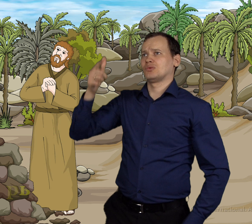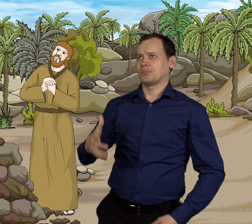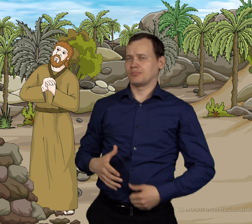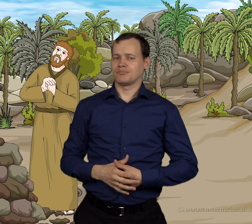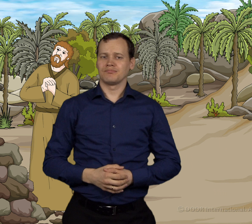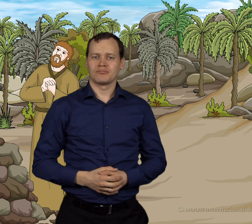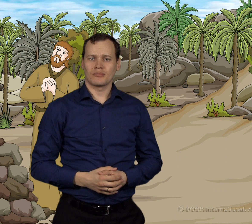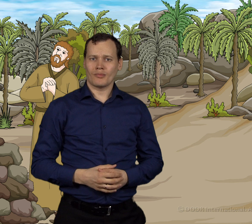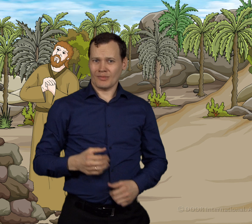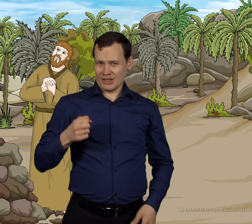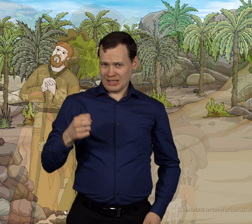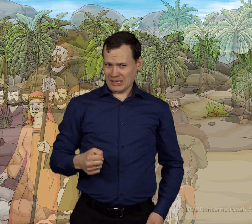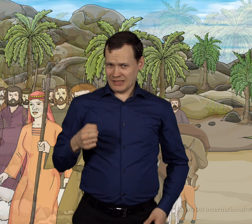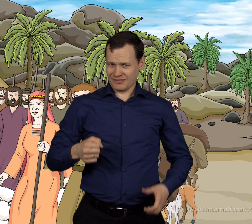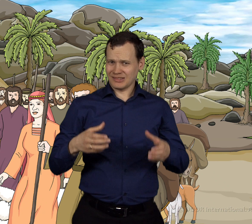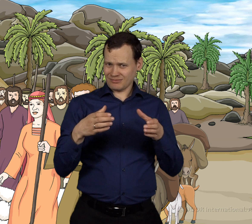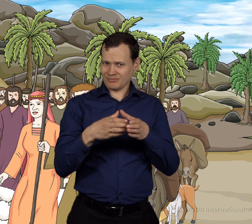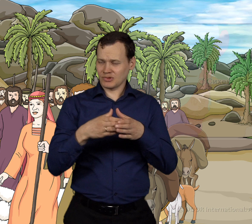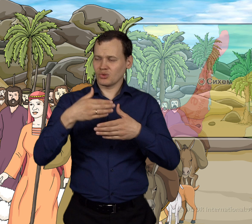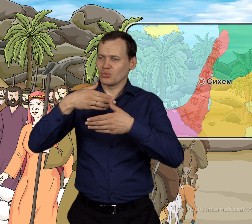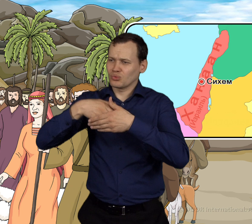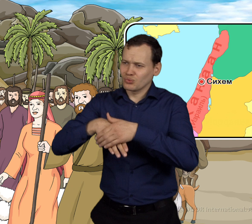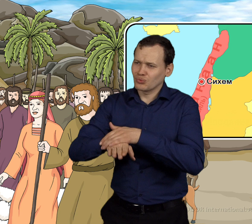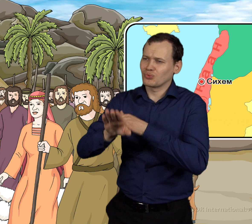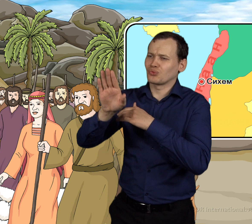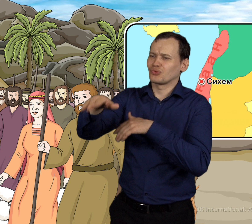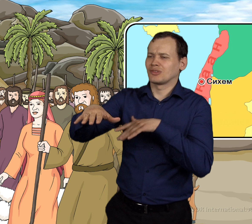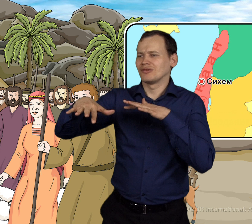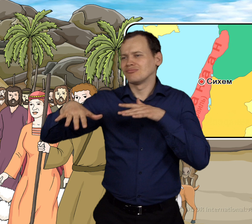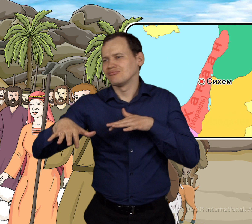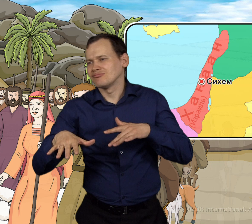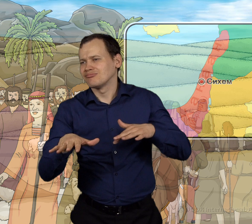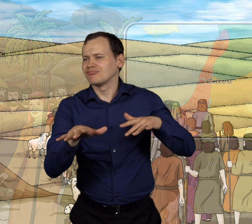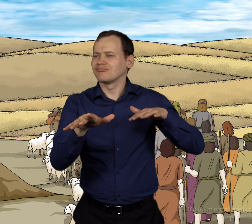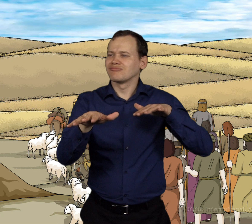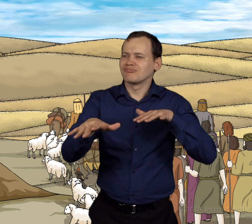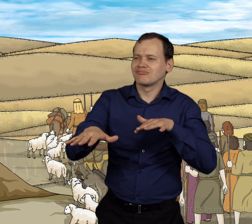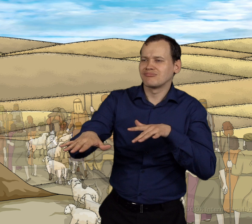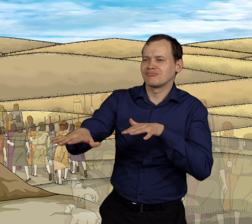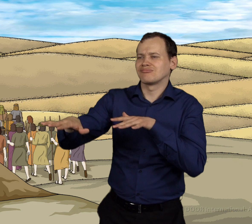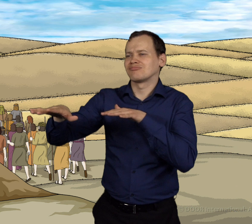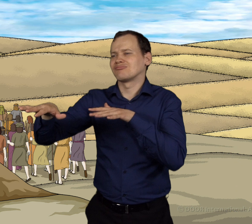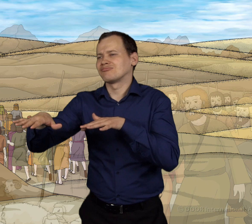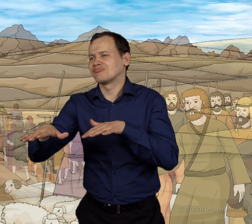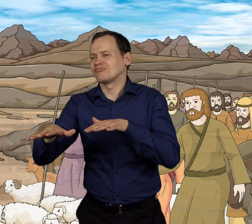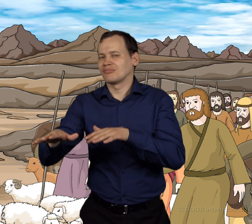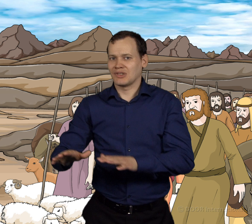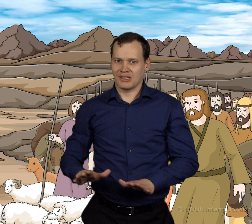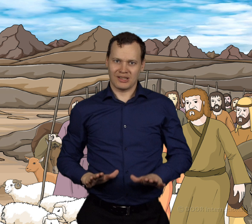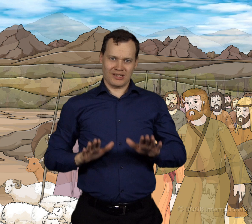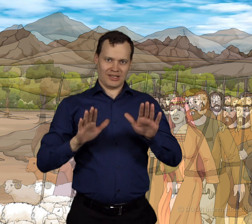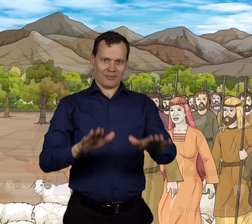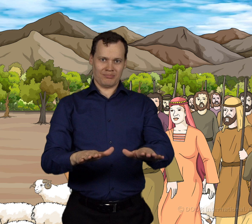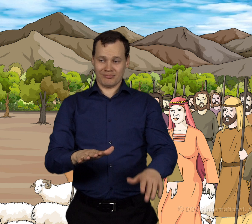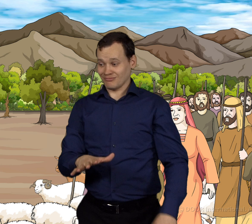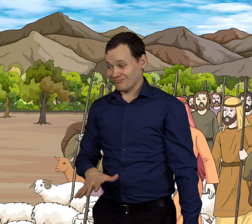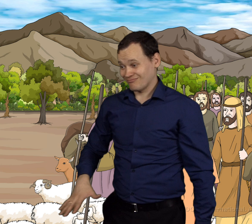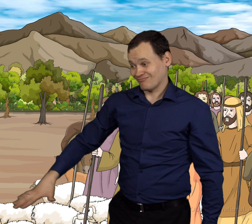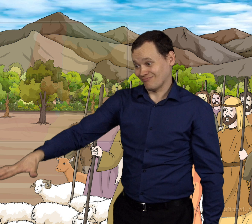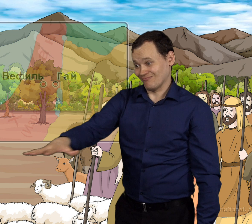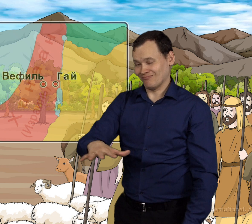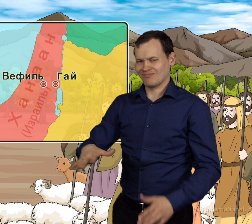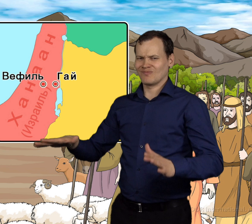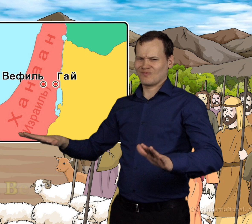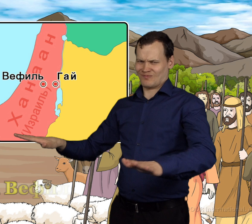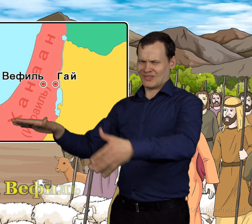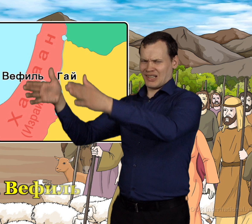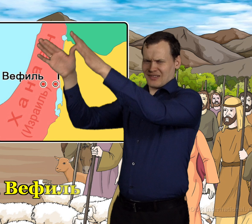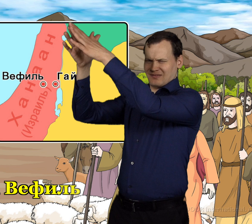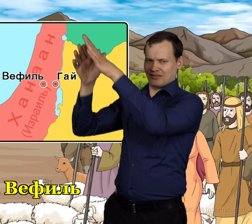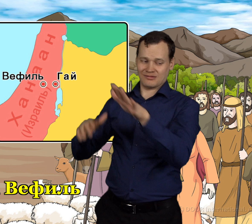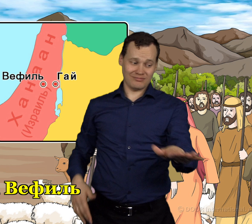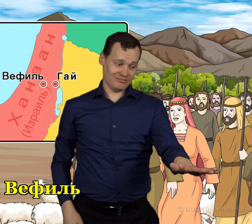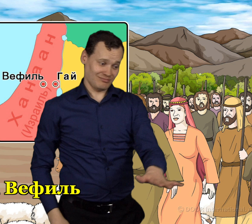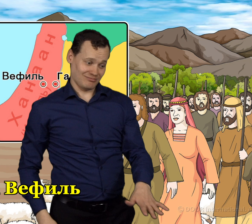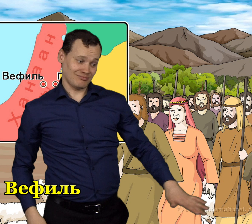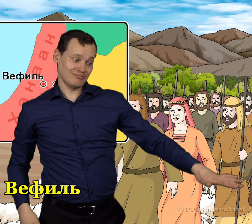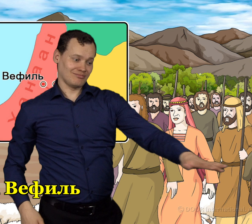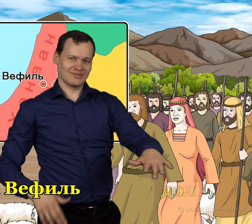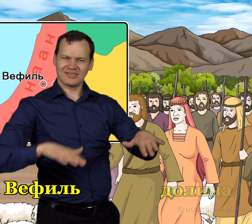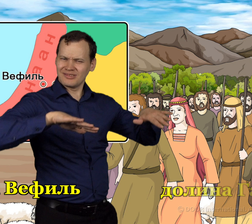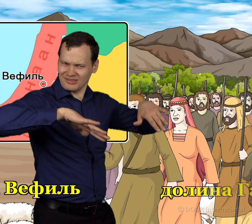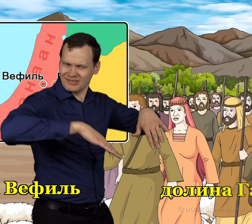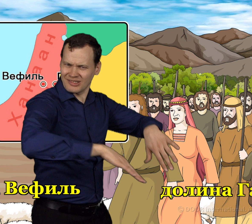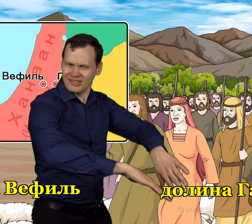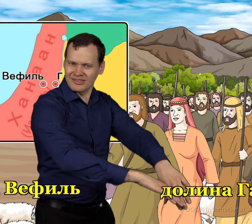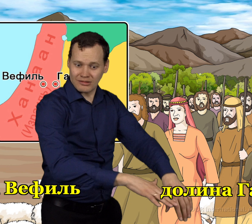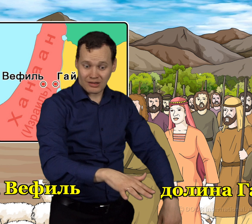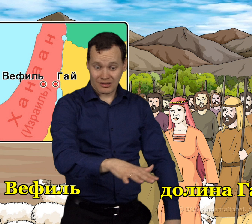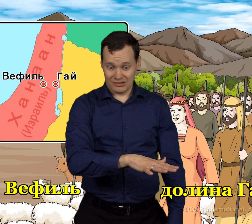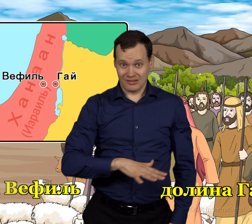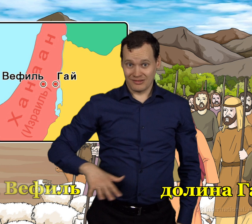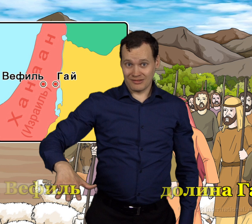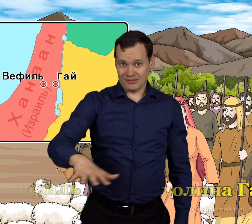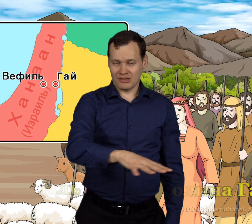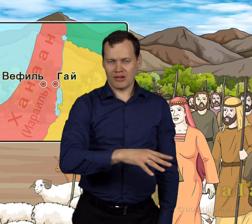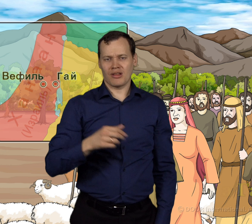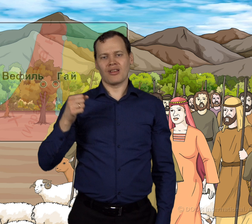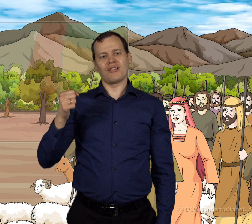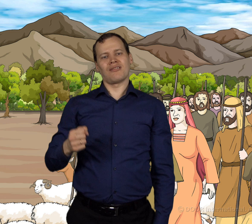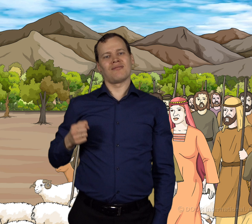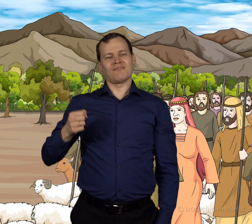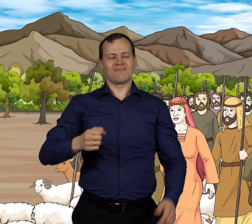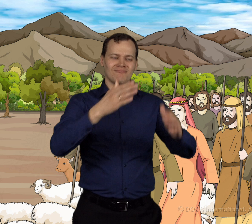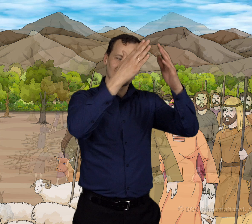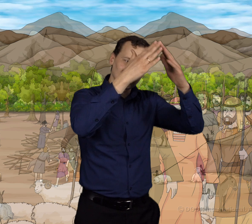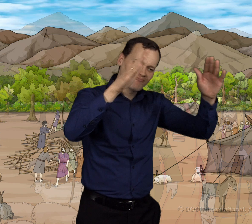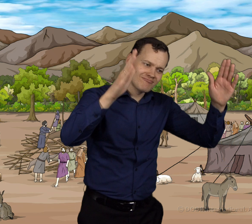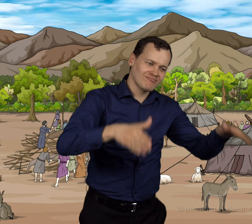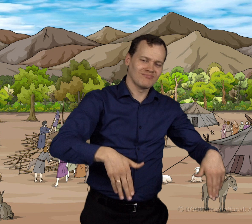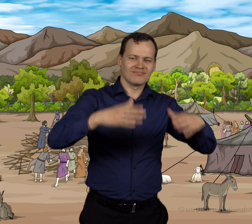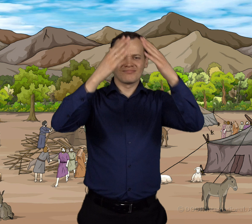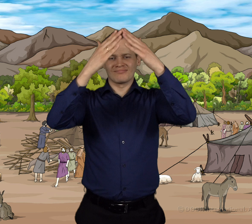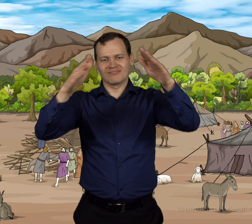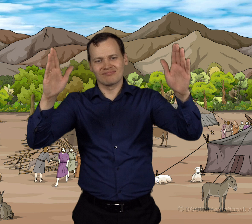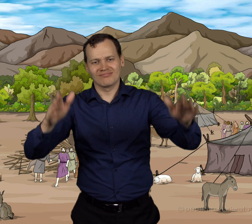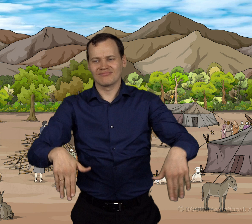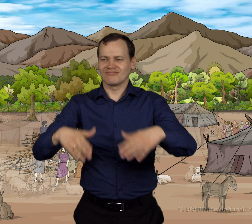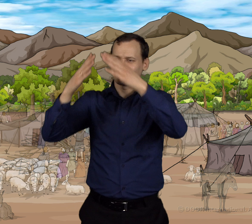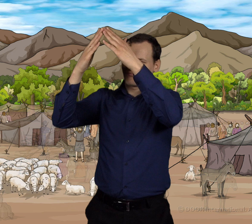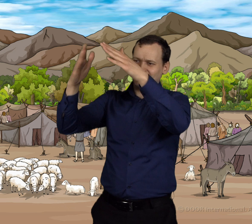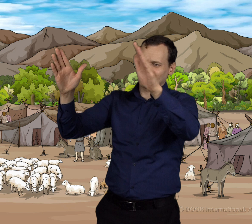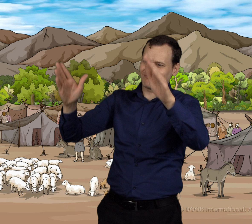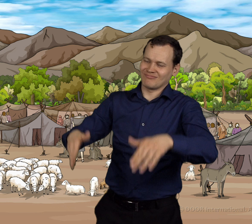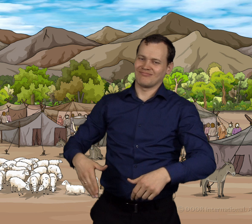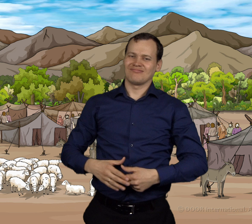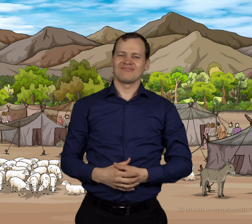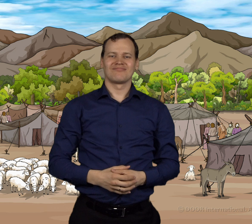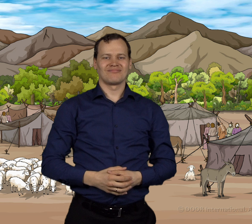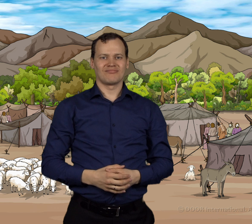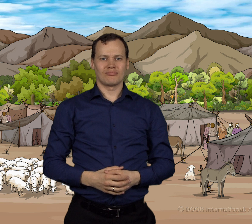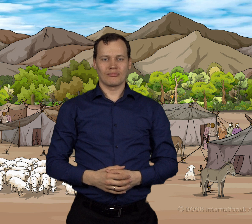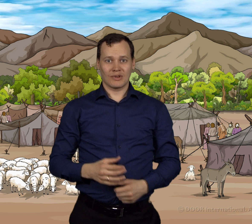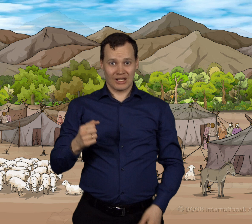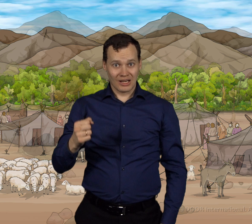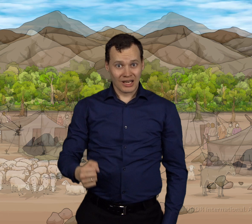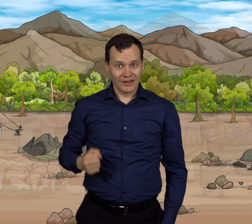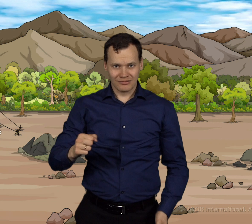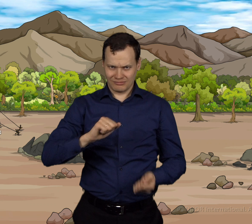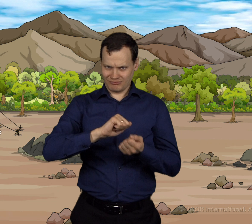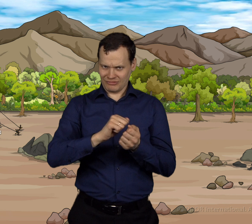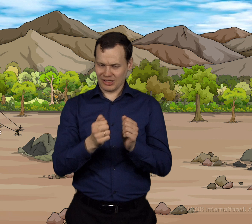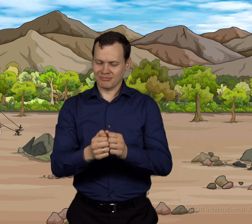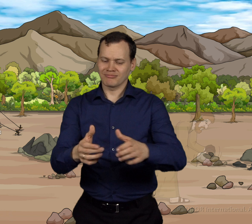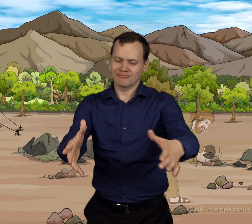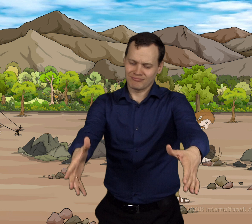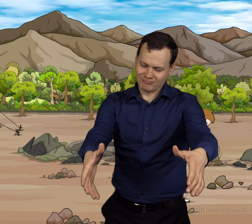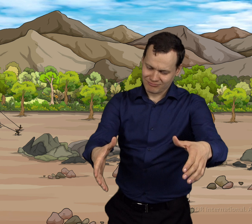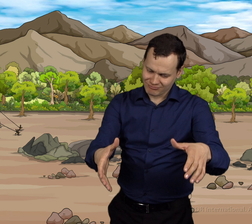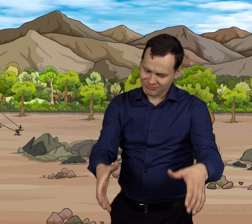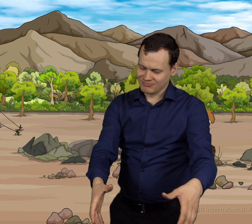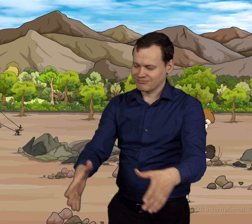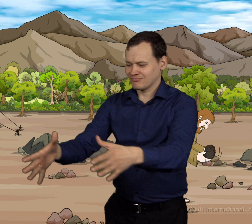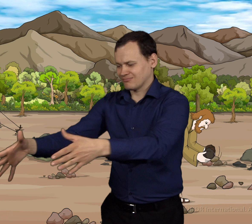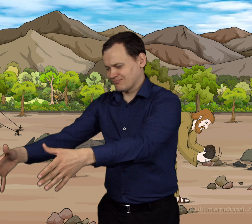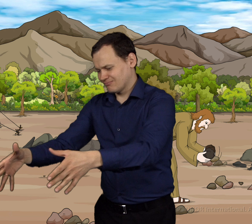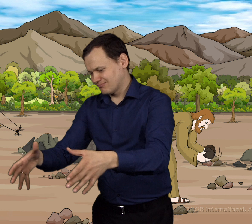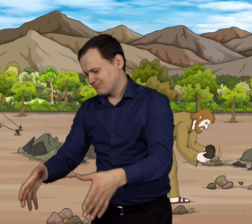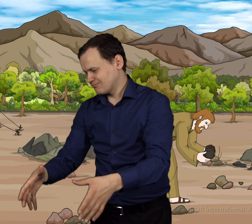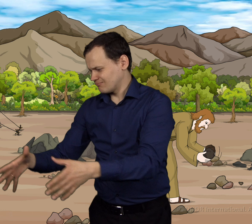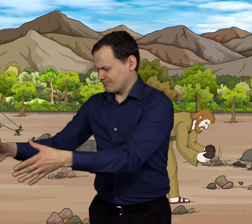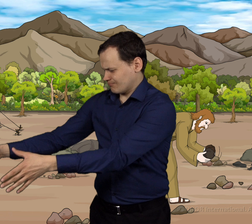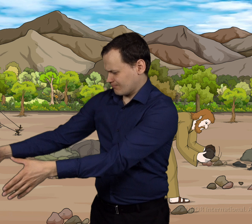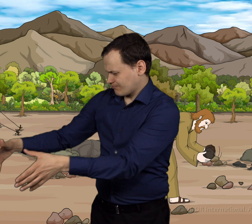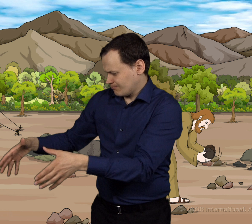From there Abram moved on to the hill country east of Bethel and pitched his tent, with Bethel to the west and Ai to the east.